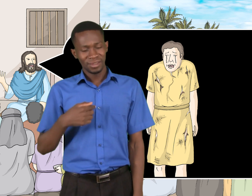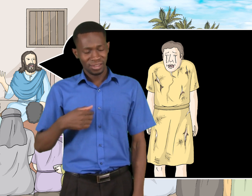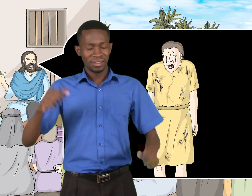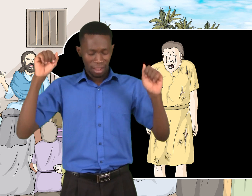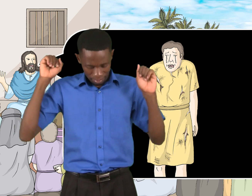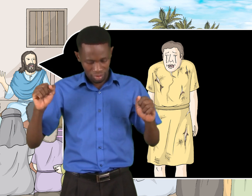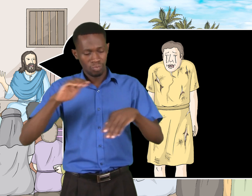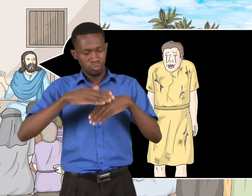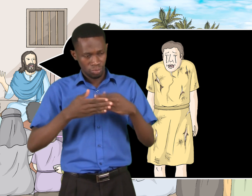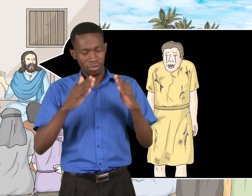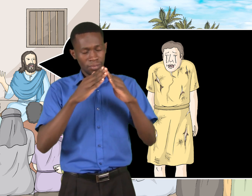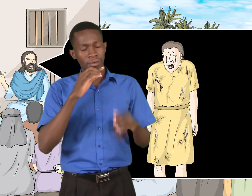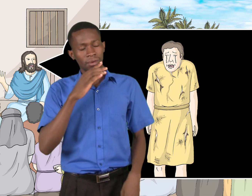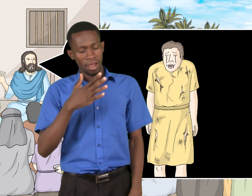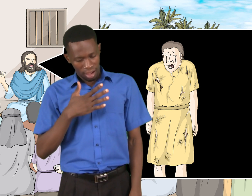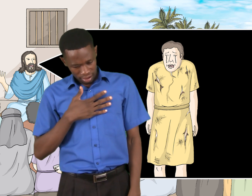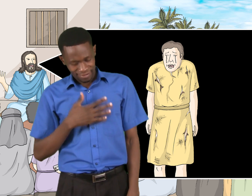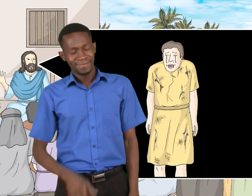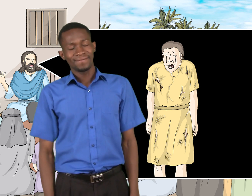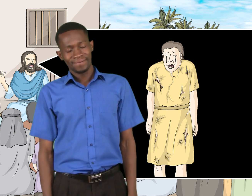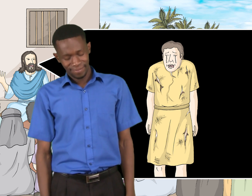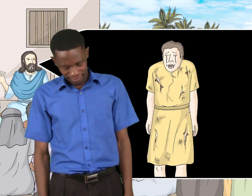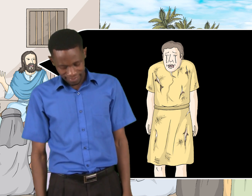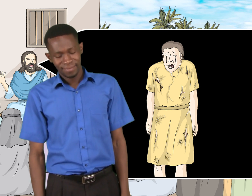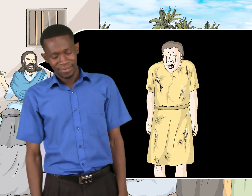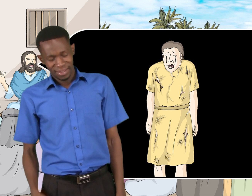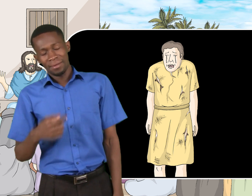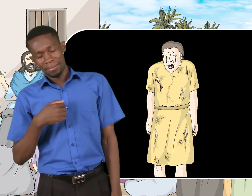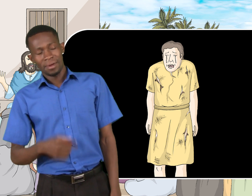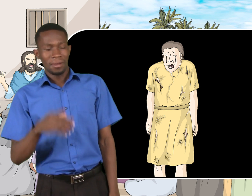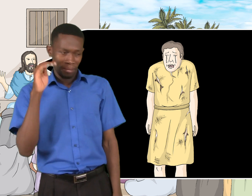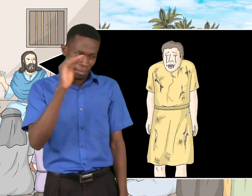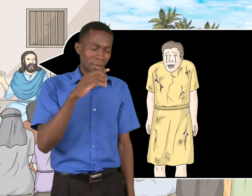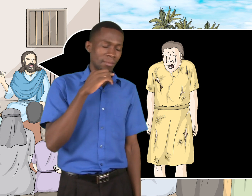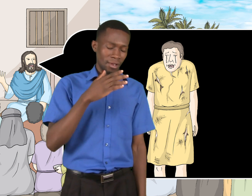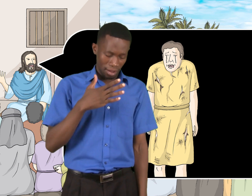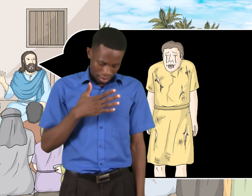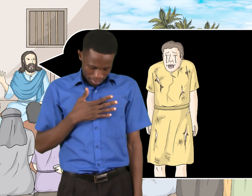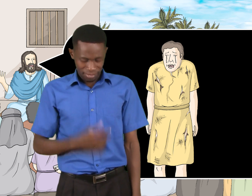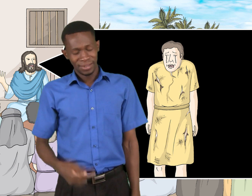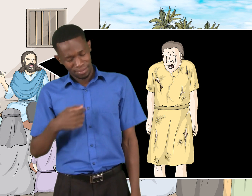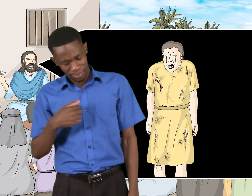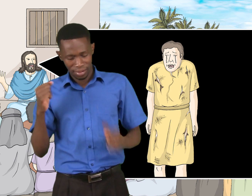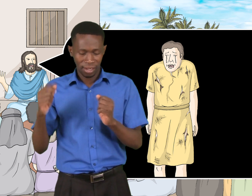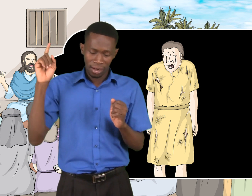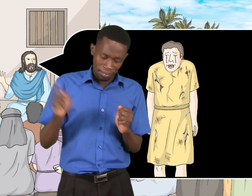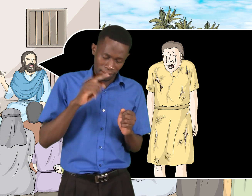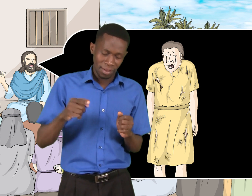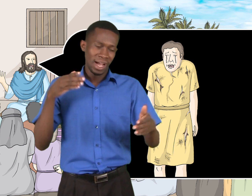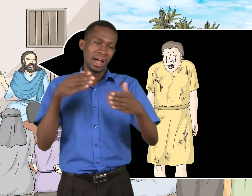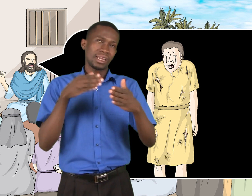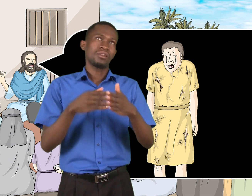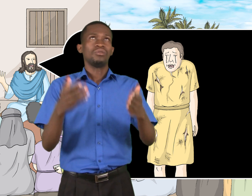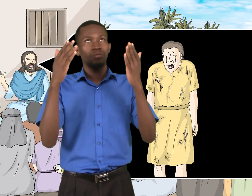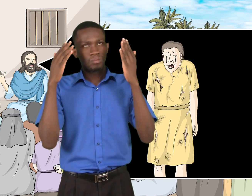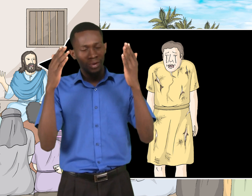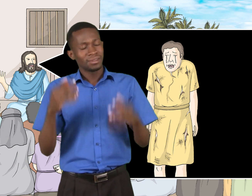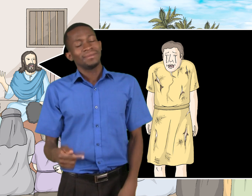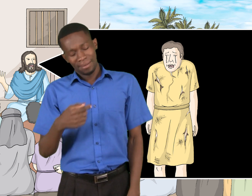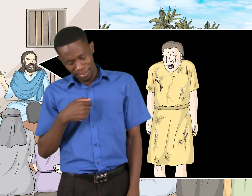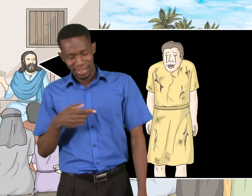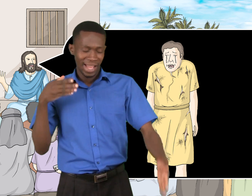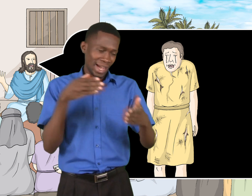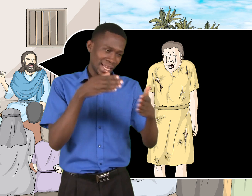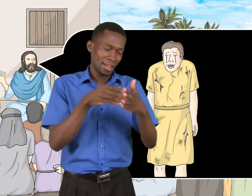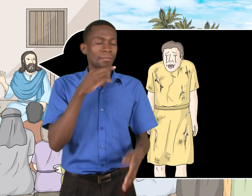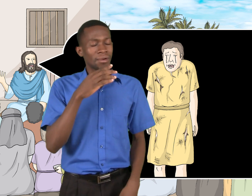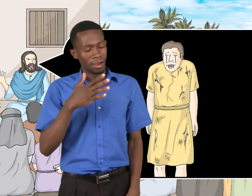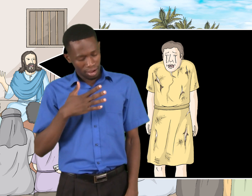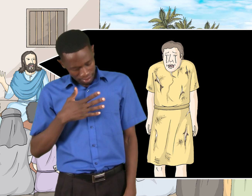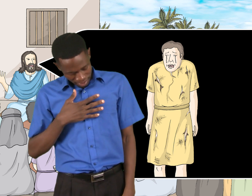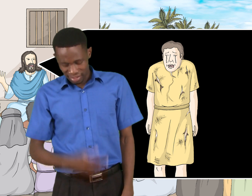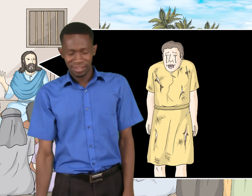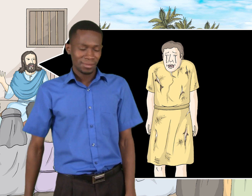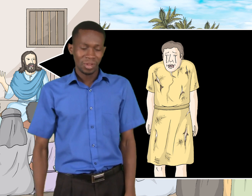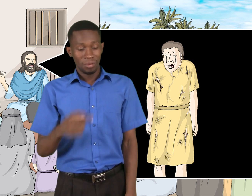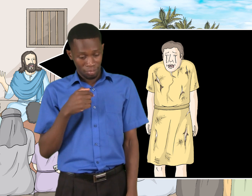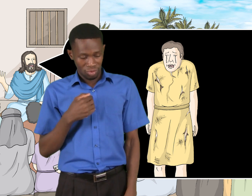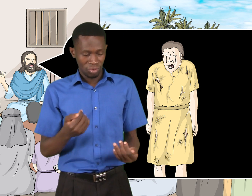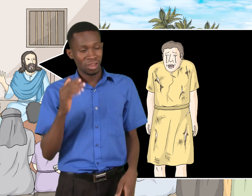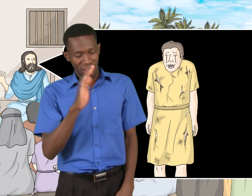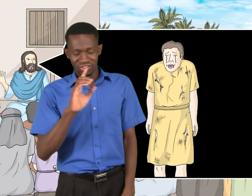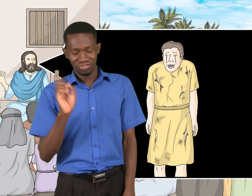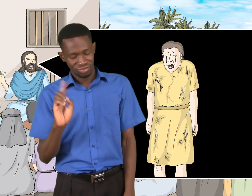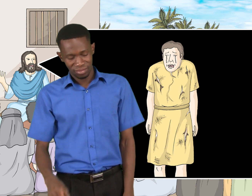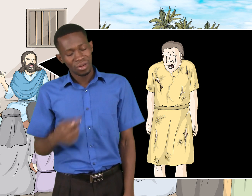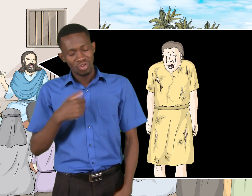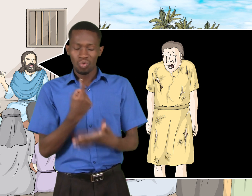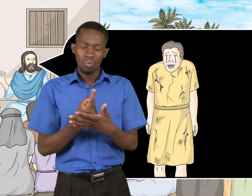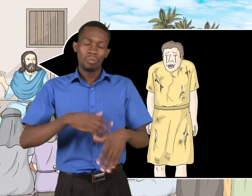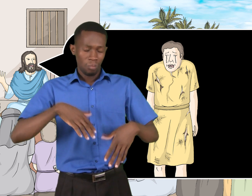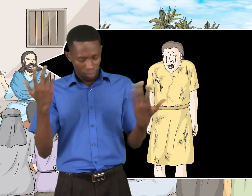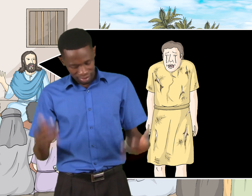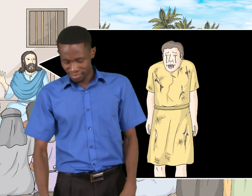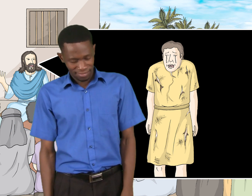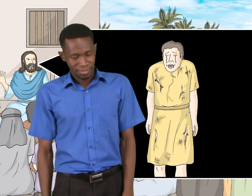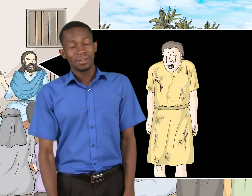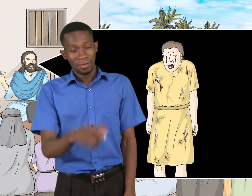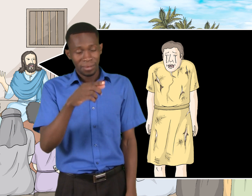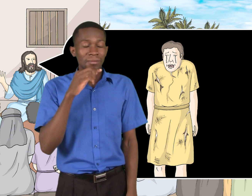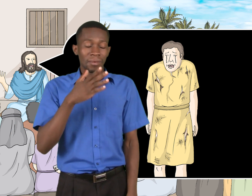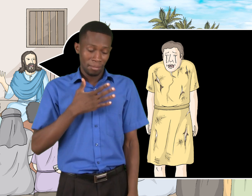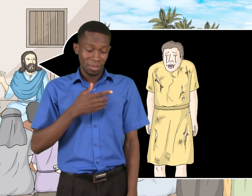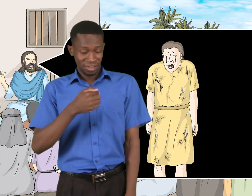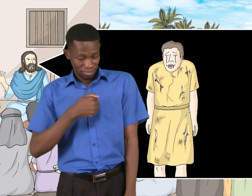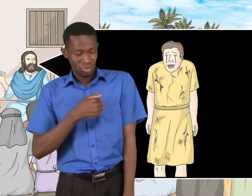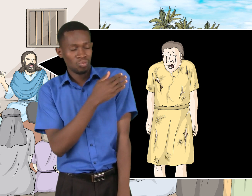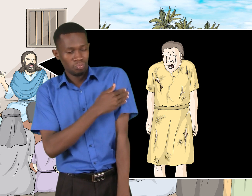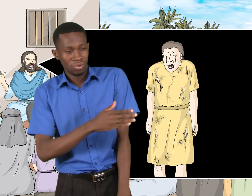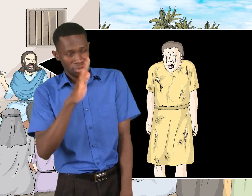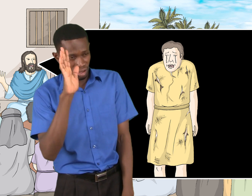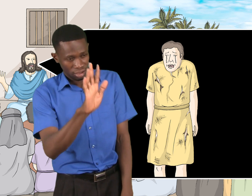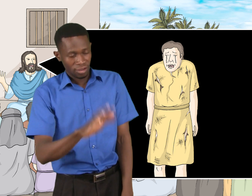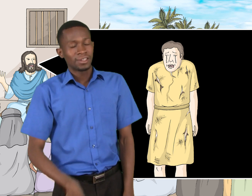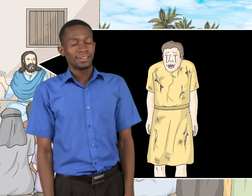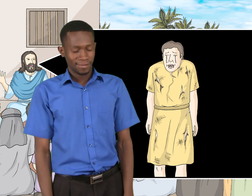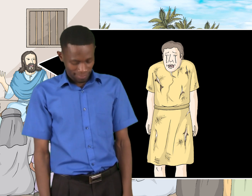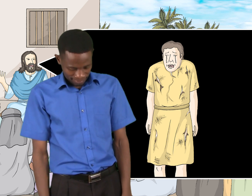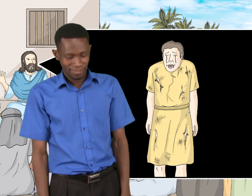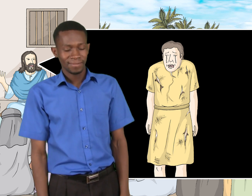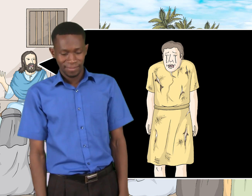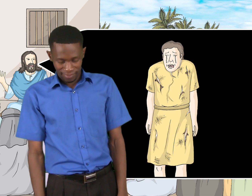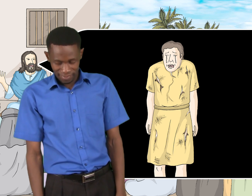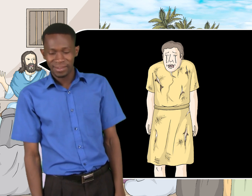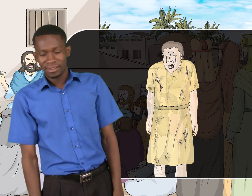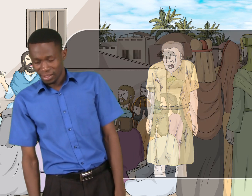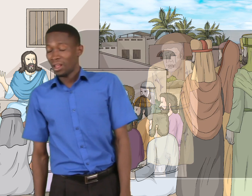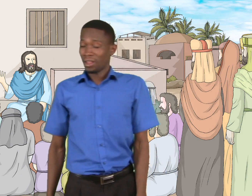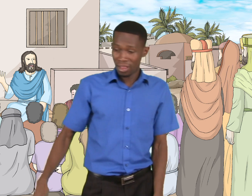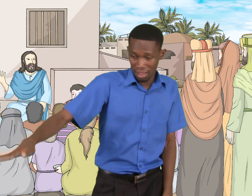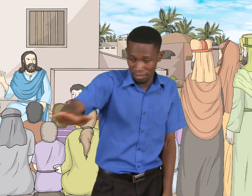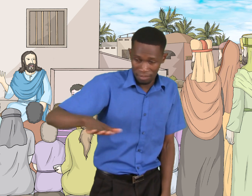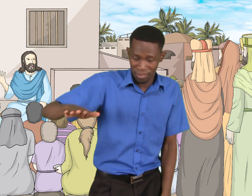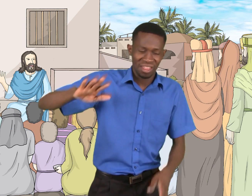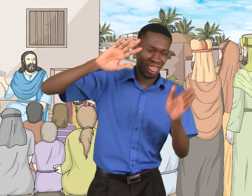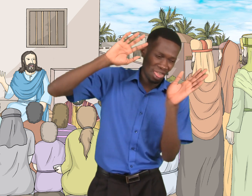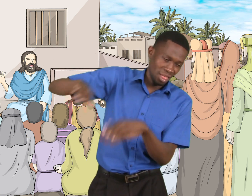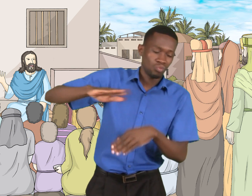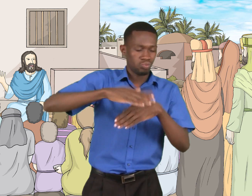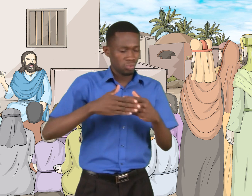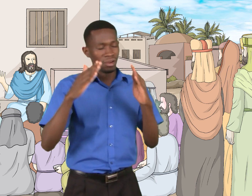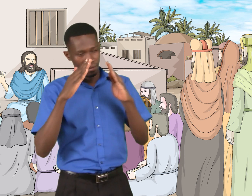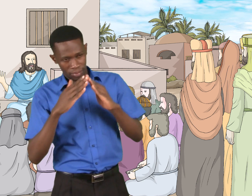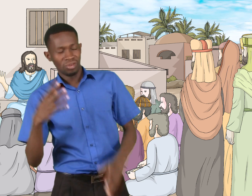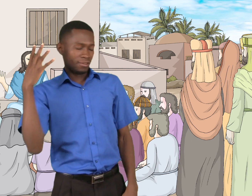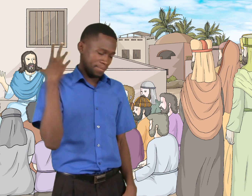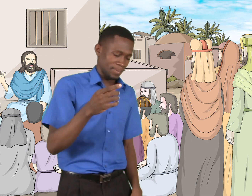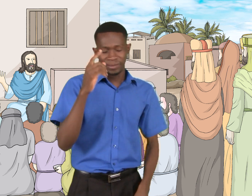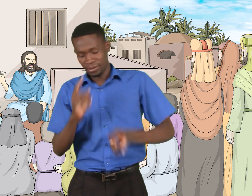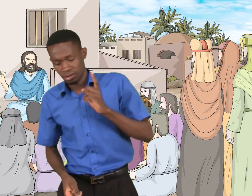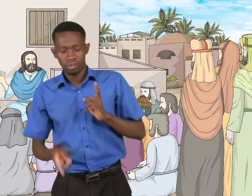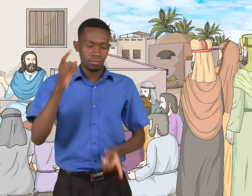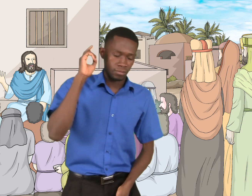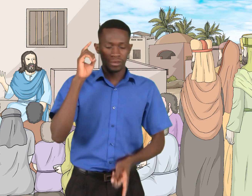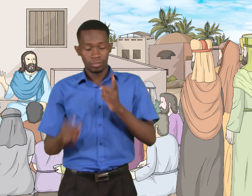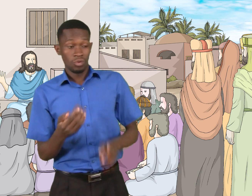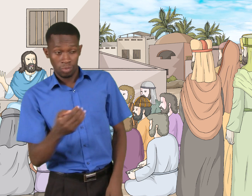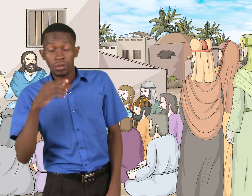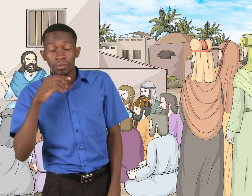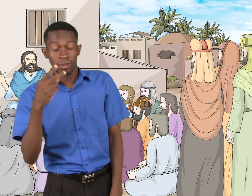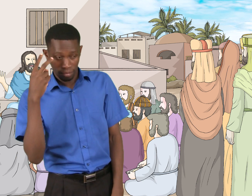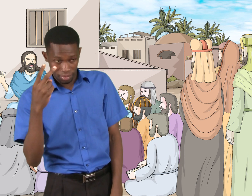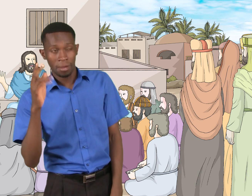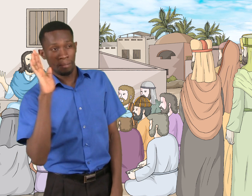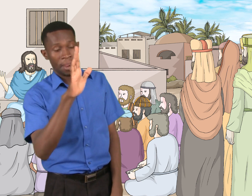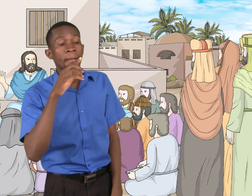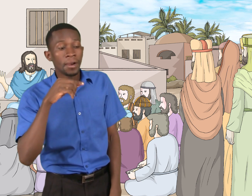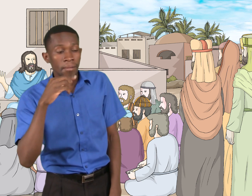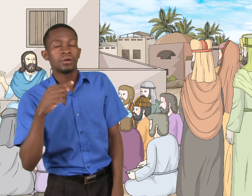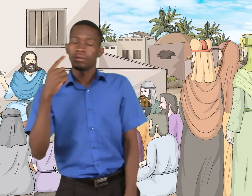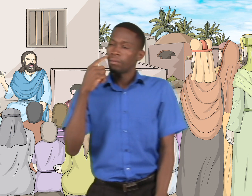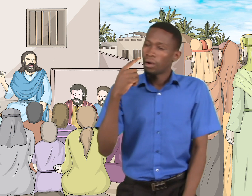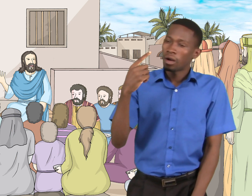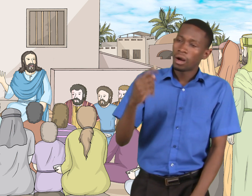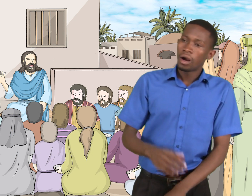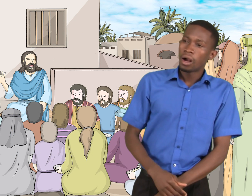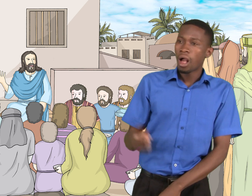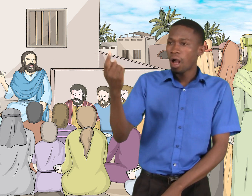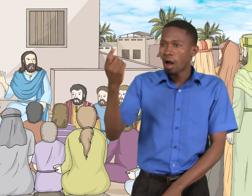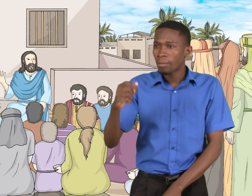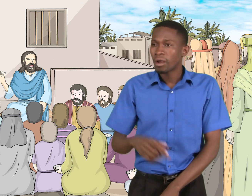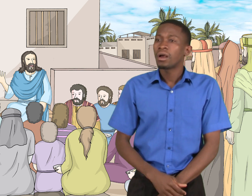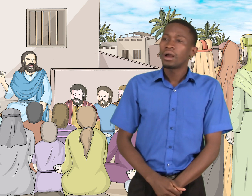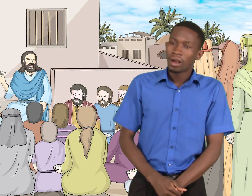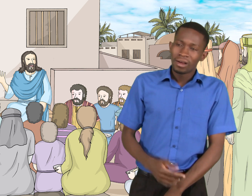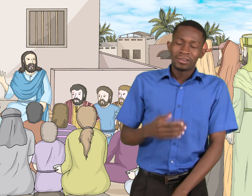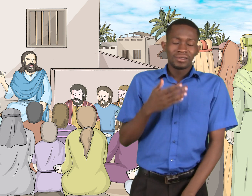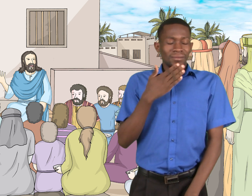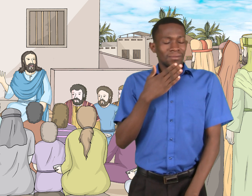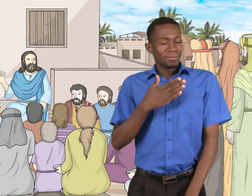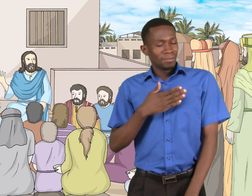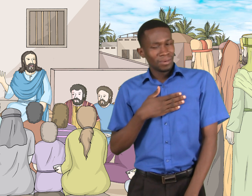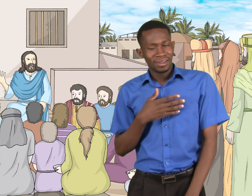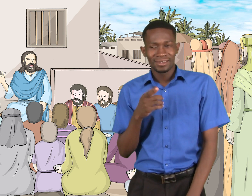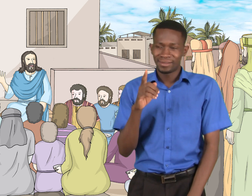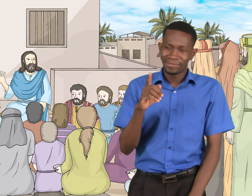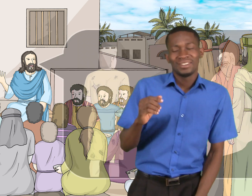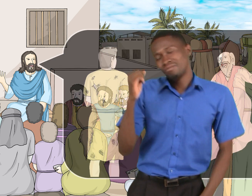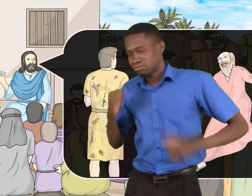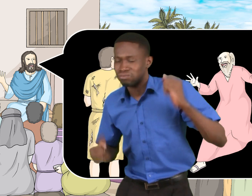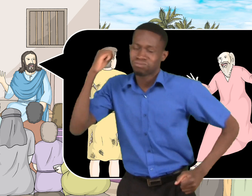I will get up and go back to my father and say to him, “Father, I have sinned against heaven and against you. I am no longer worthy to be called your son. Make me like one of your hired servants.”’ So he got up and went to his father.